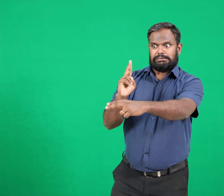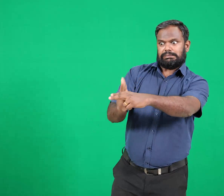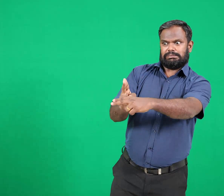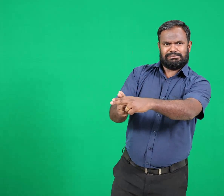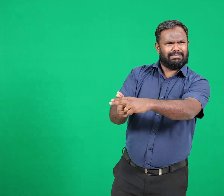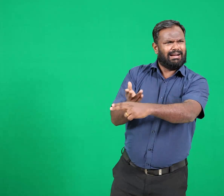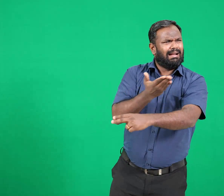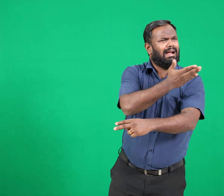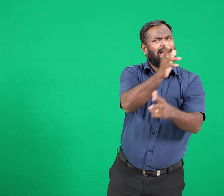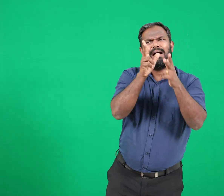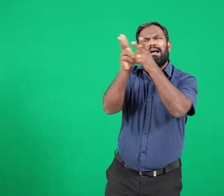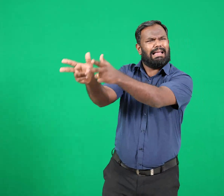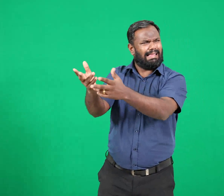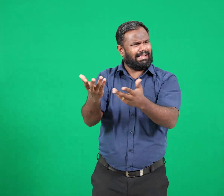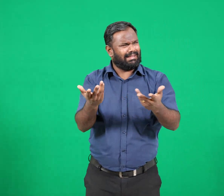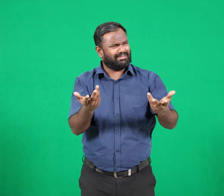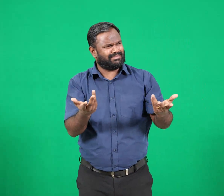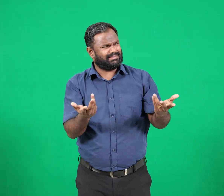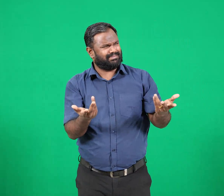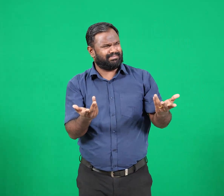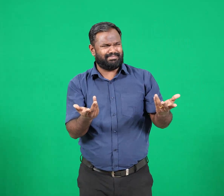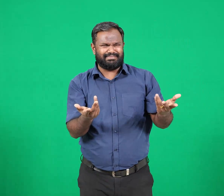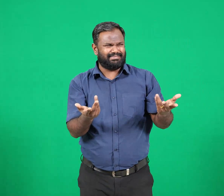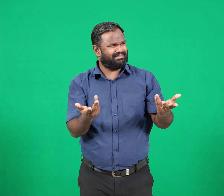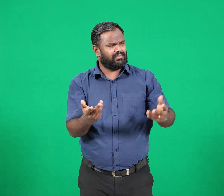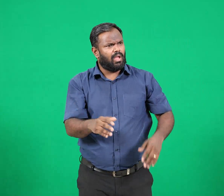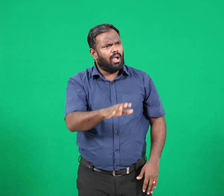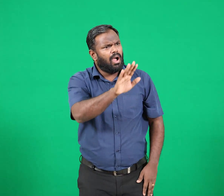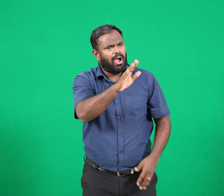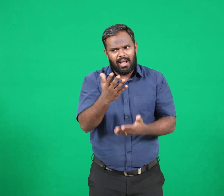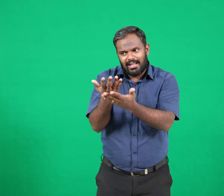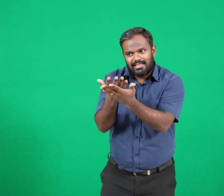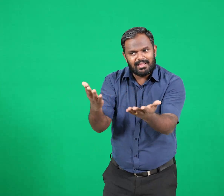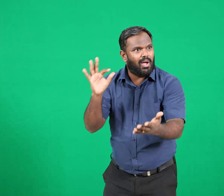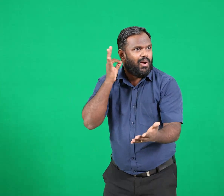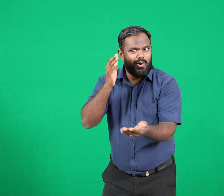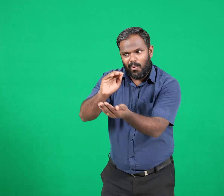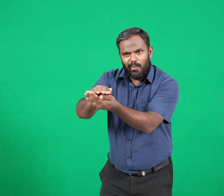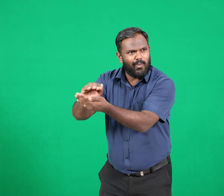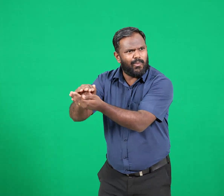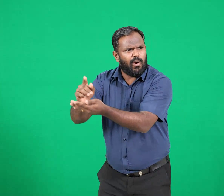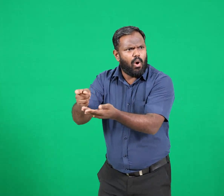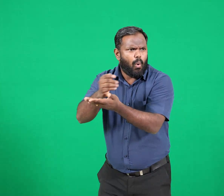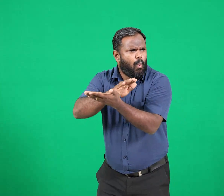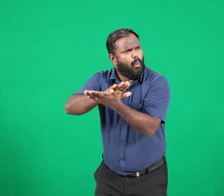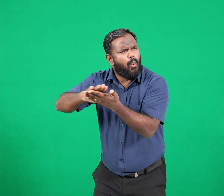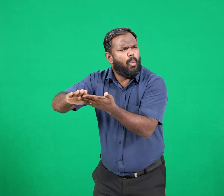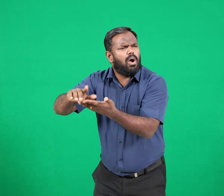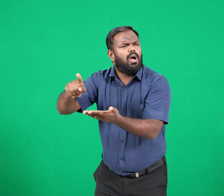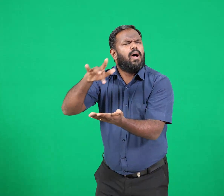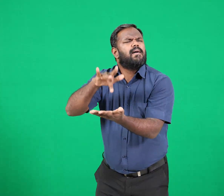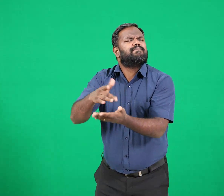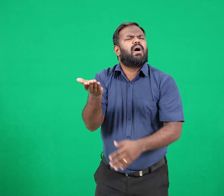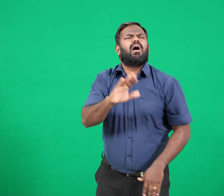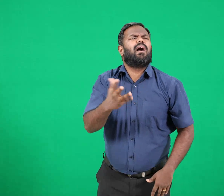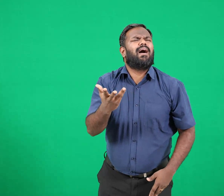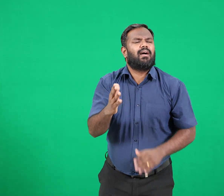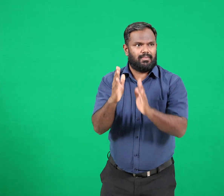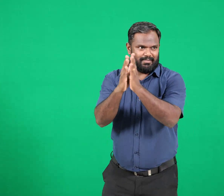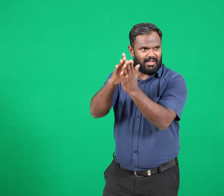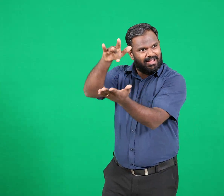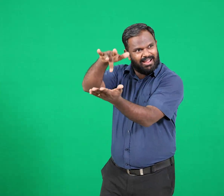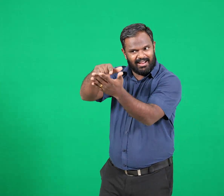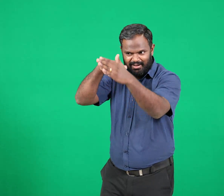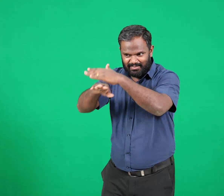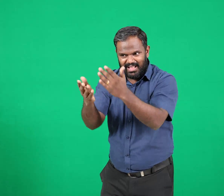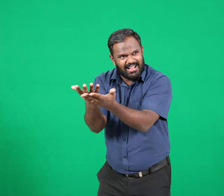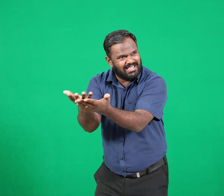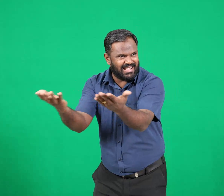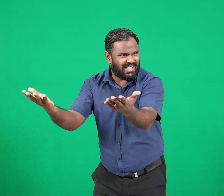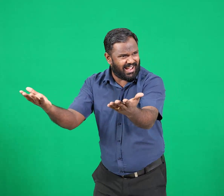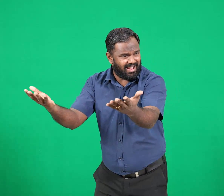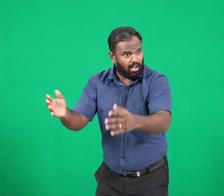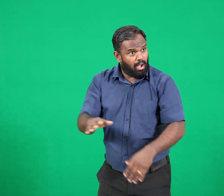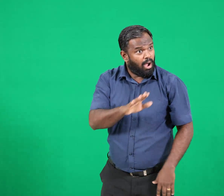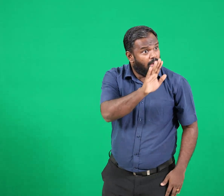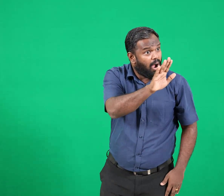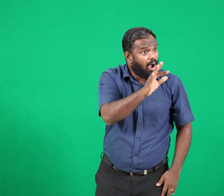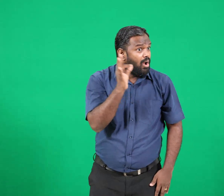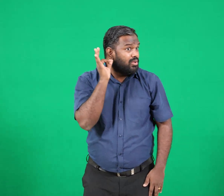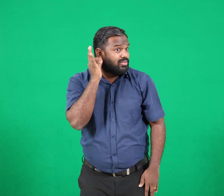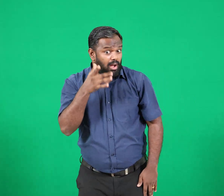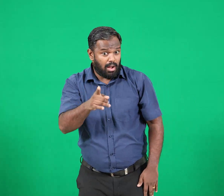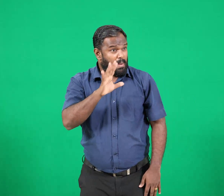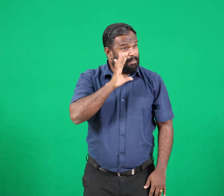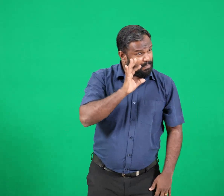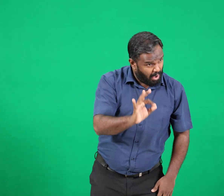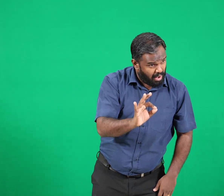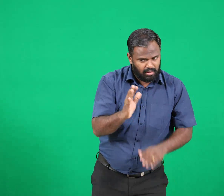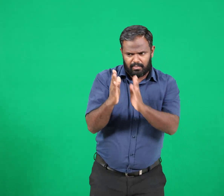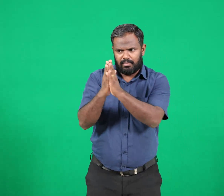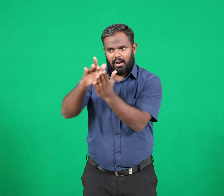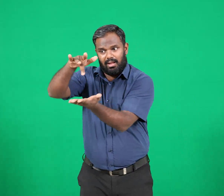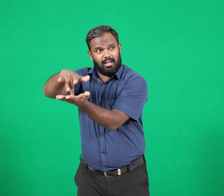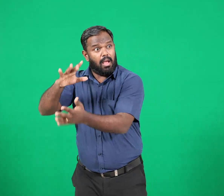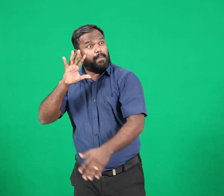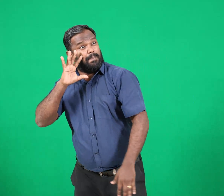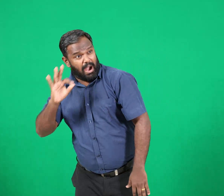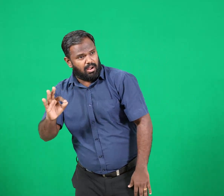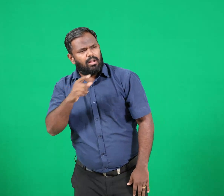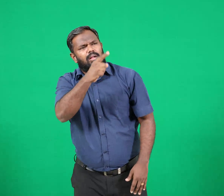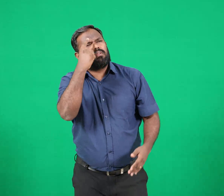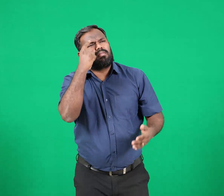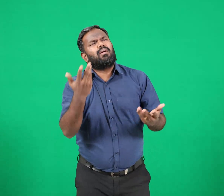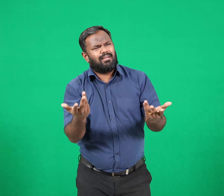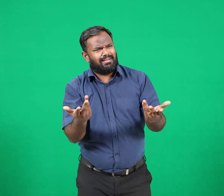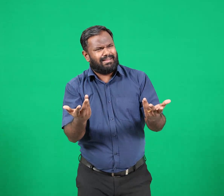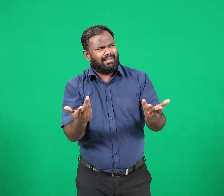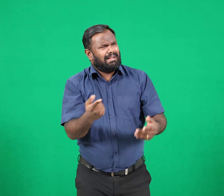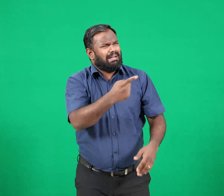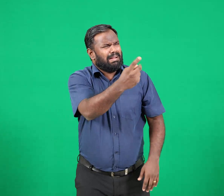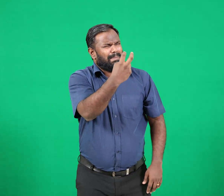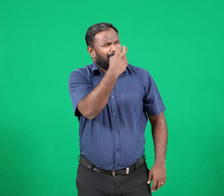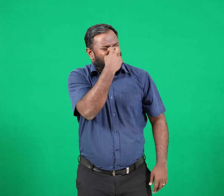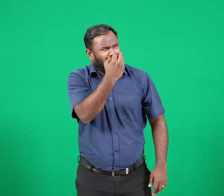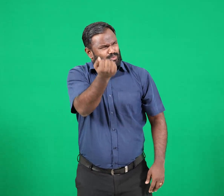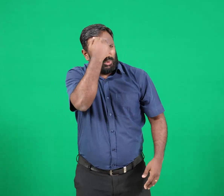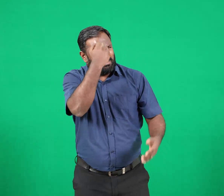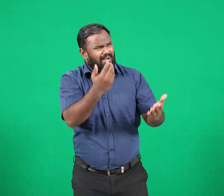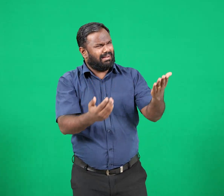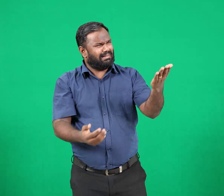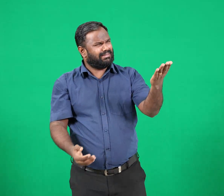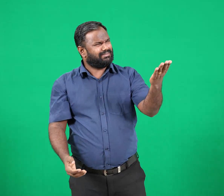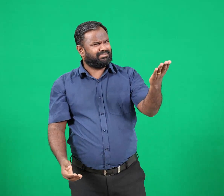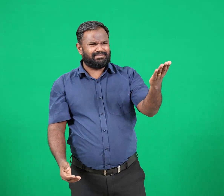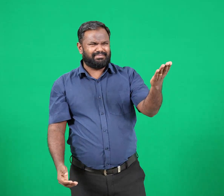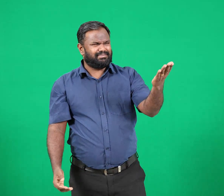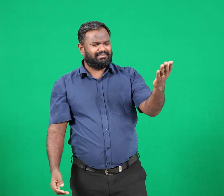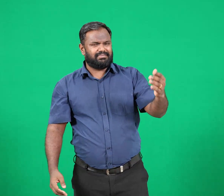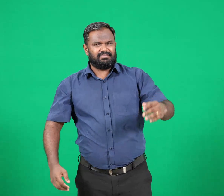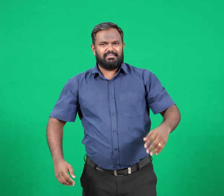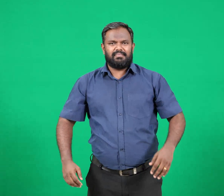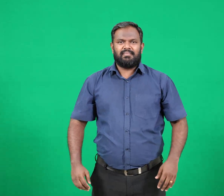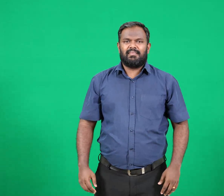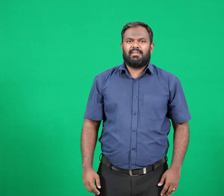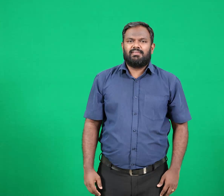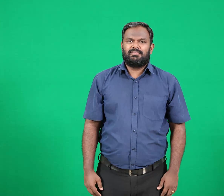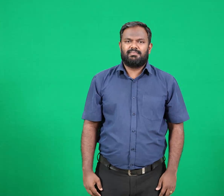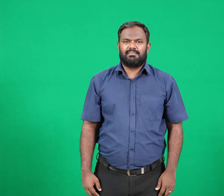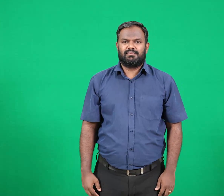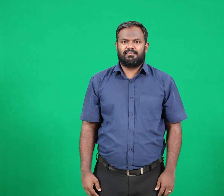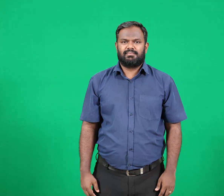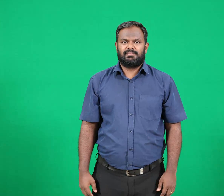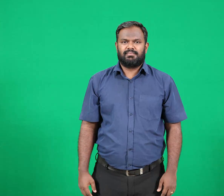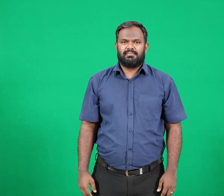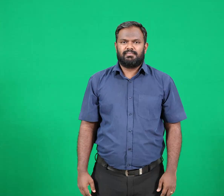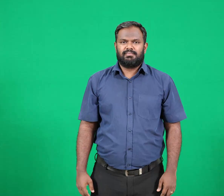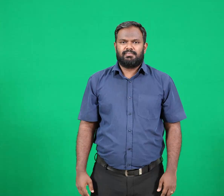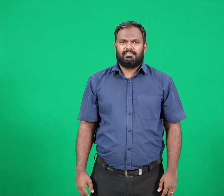You blind fools! Which is greater: the gold, or the temple that makes it sacred?